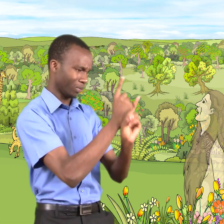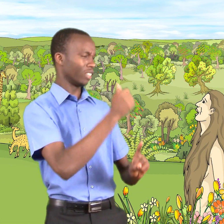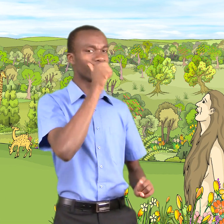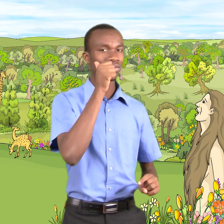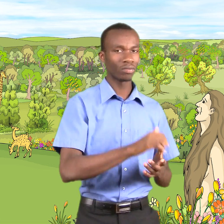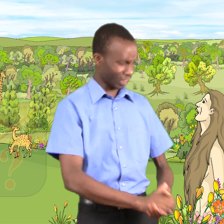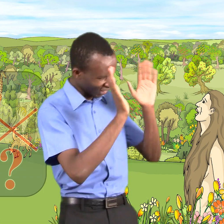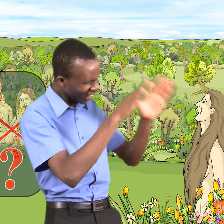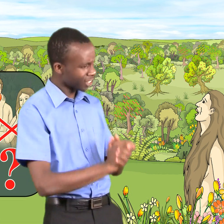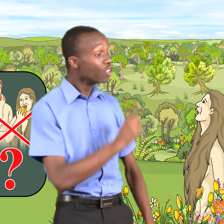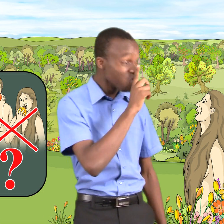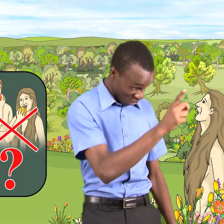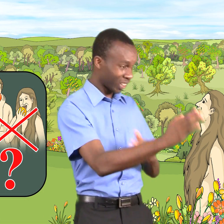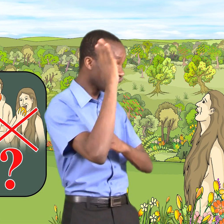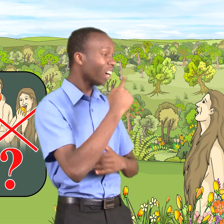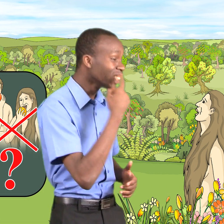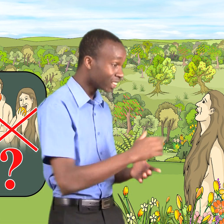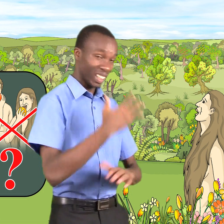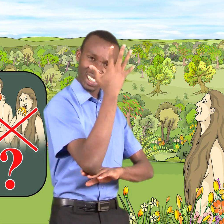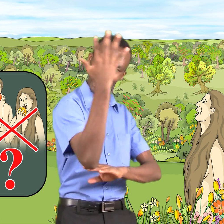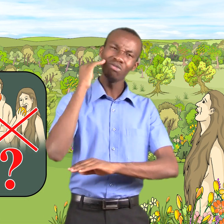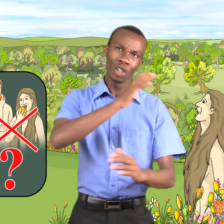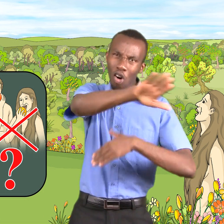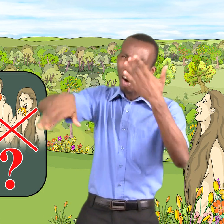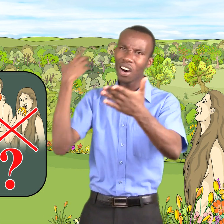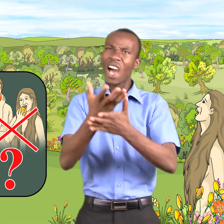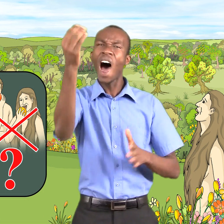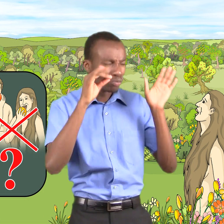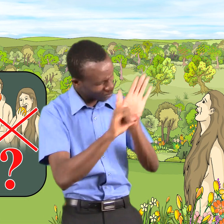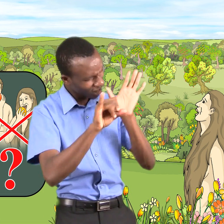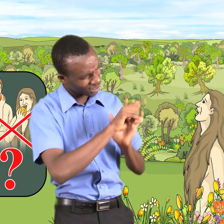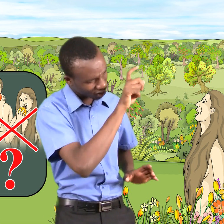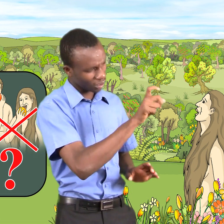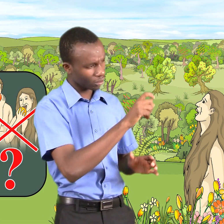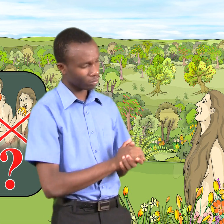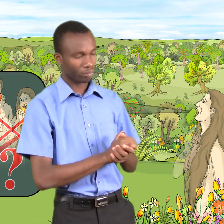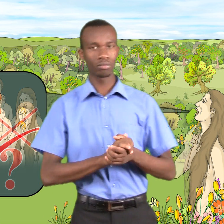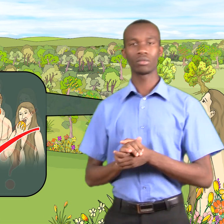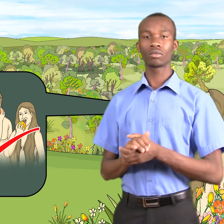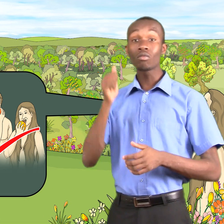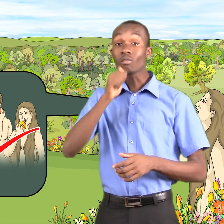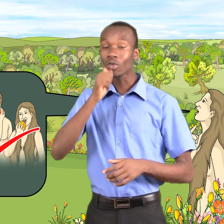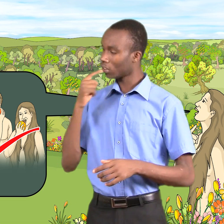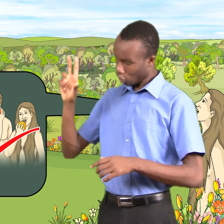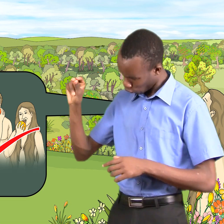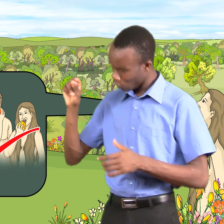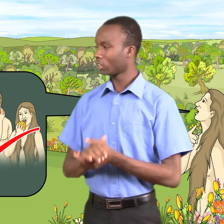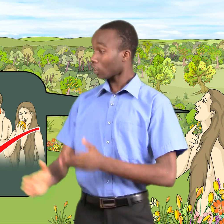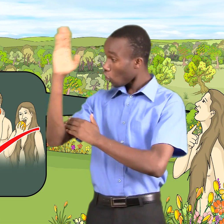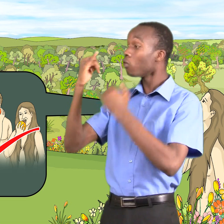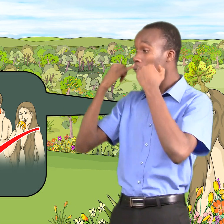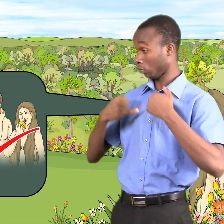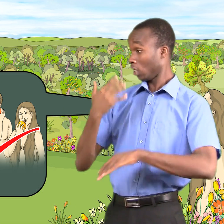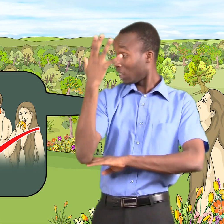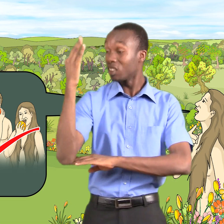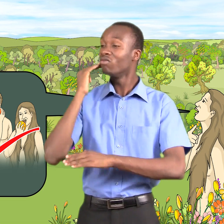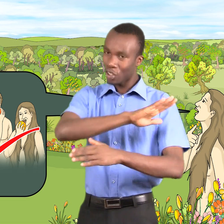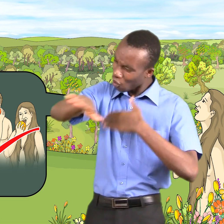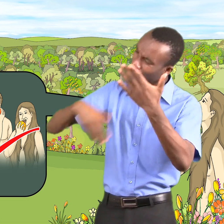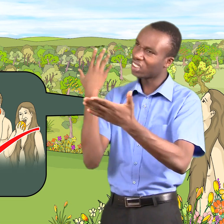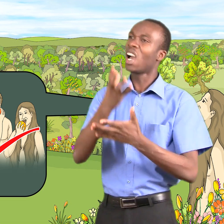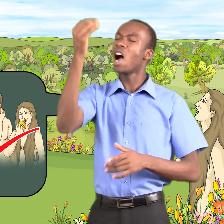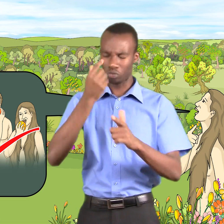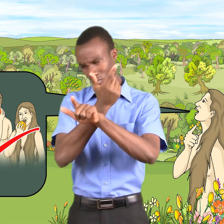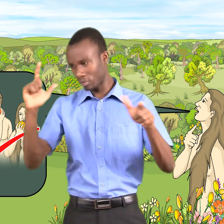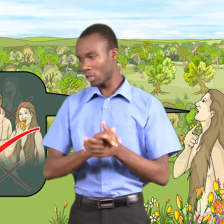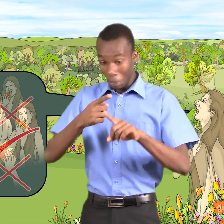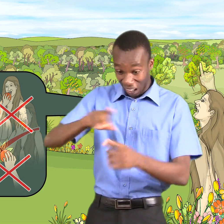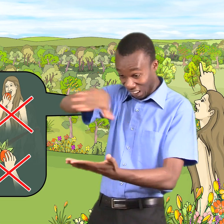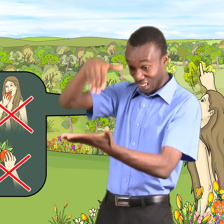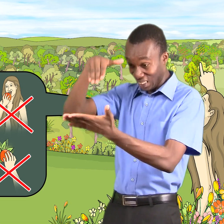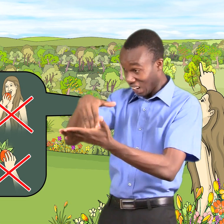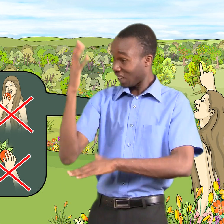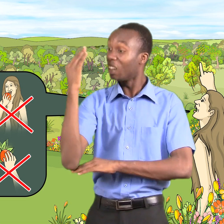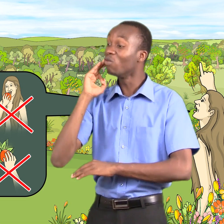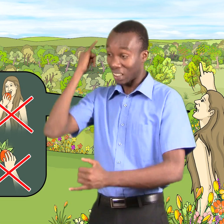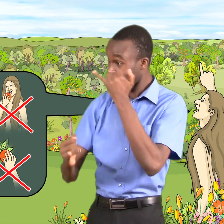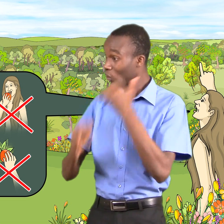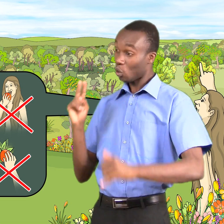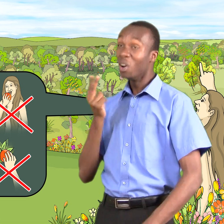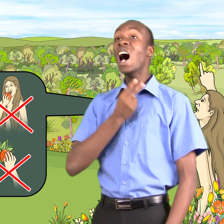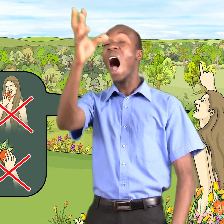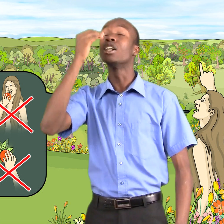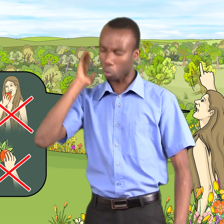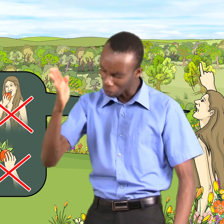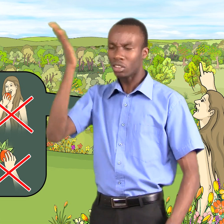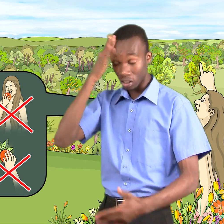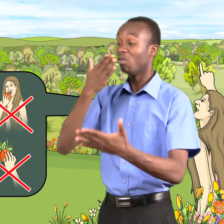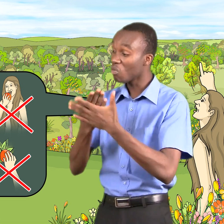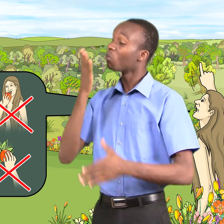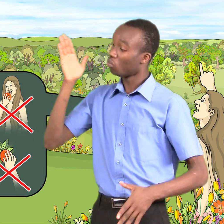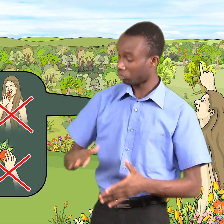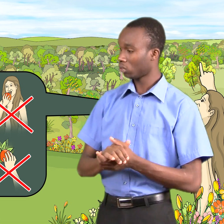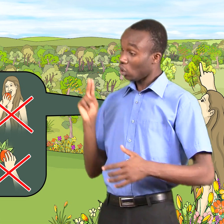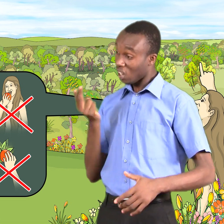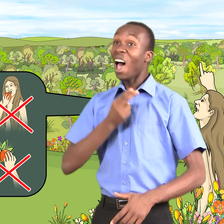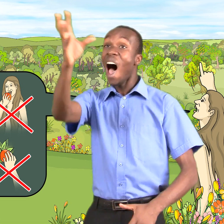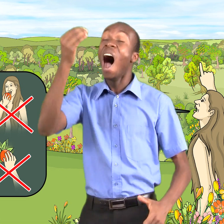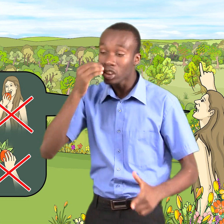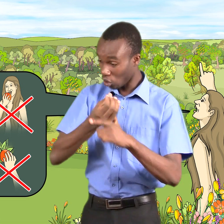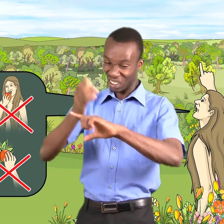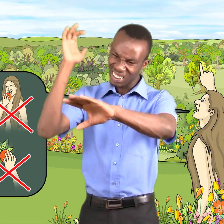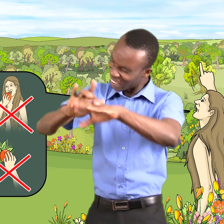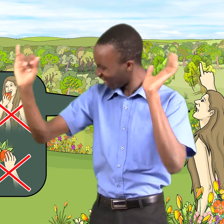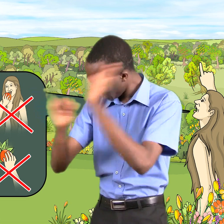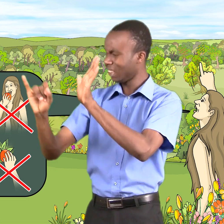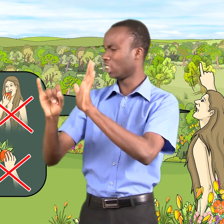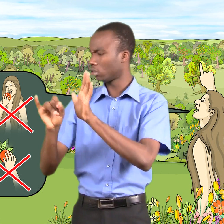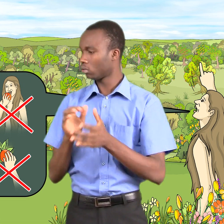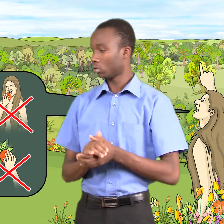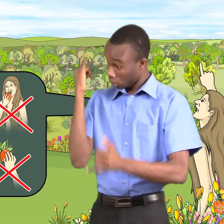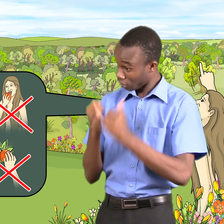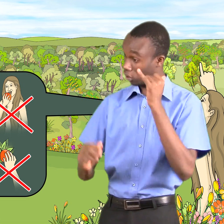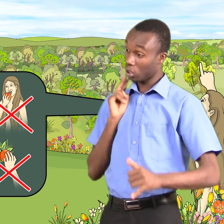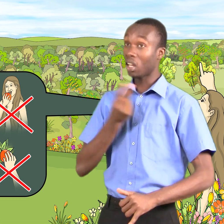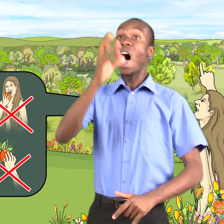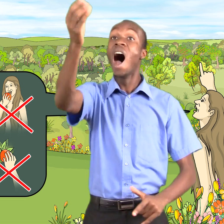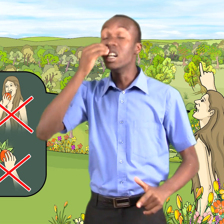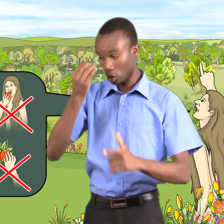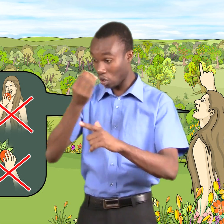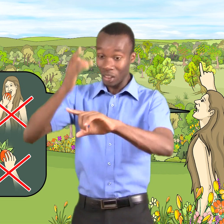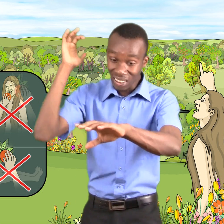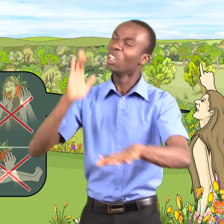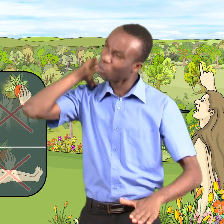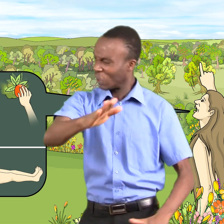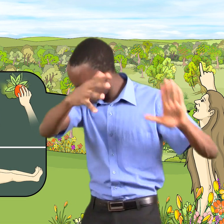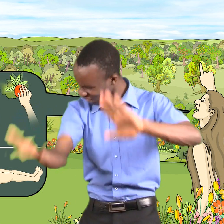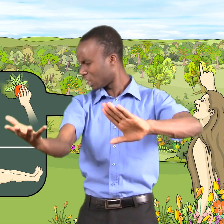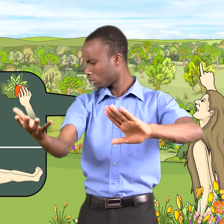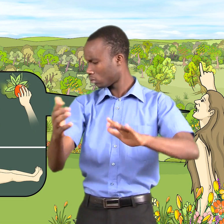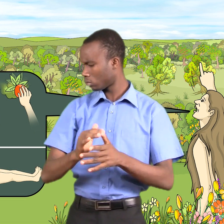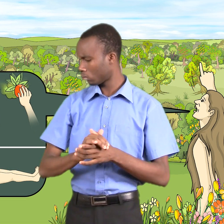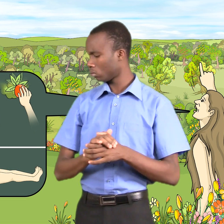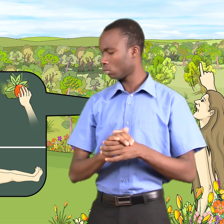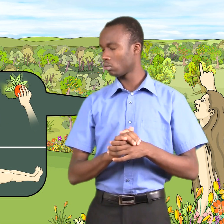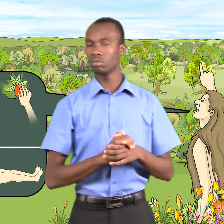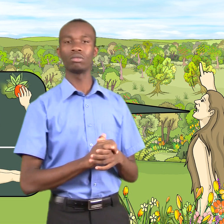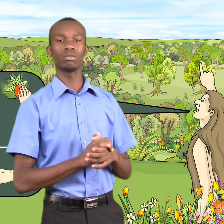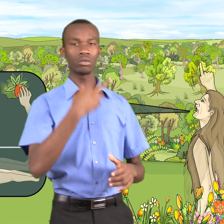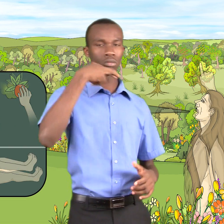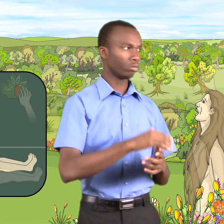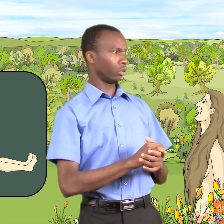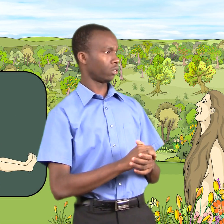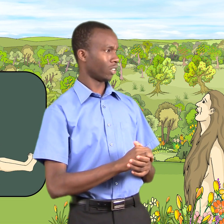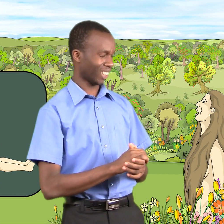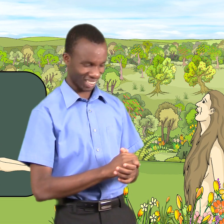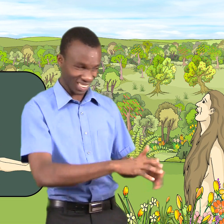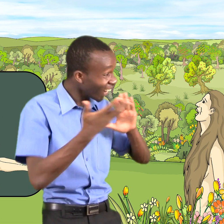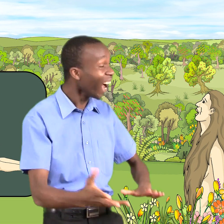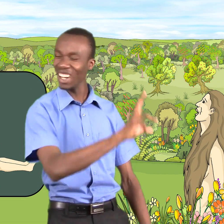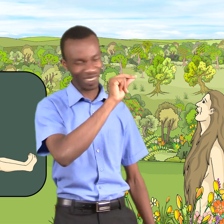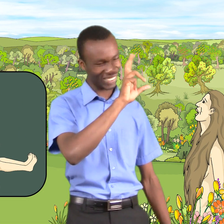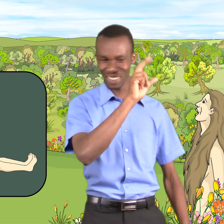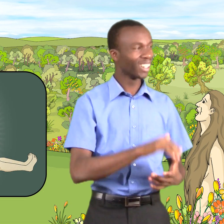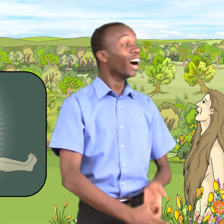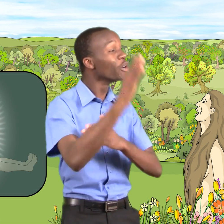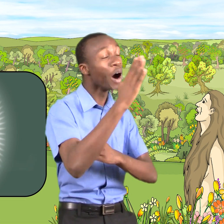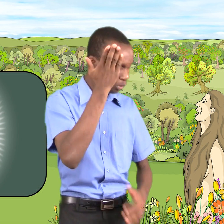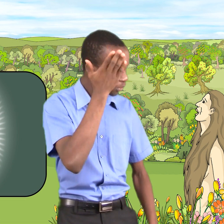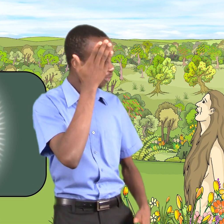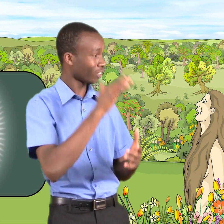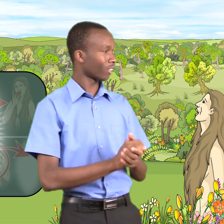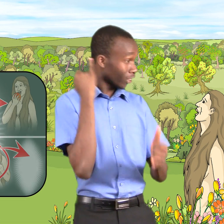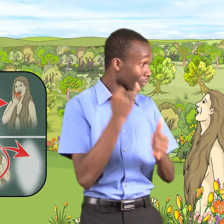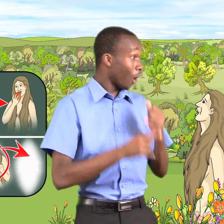And he said to the woman, “Did God really say, ‘You must not eat from any tree in the garden?’” The woman answered the serpent, “We may eat the fruit of the trees of the garden, but about the fruit of the tree in the middle of the garden, God has said, ‘You must not eat of it or touch it, or you will die.’” “You will not surely die,” the serpent told her.